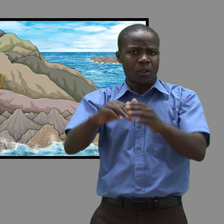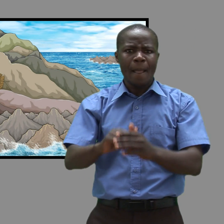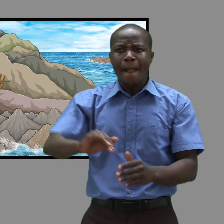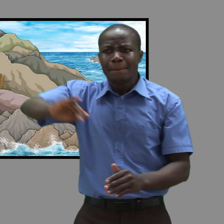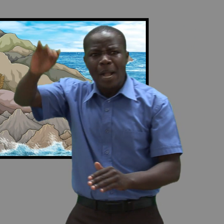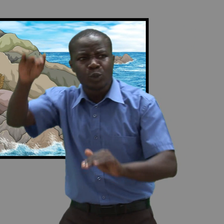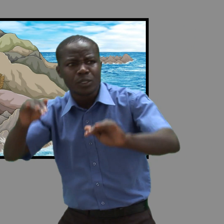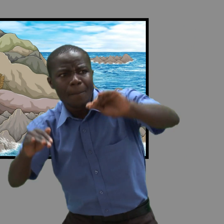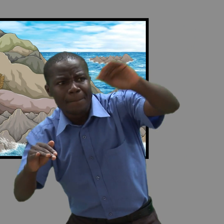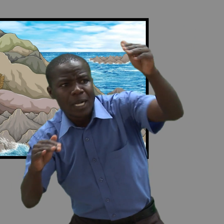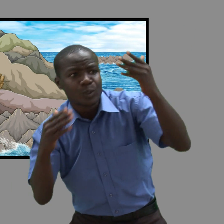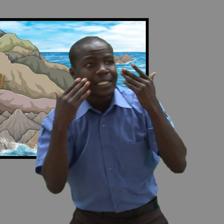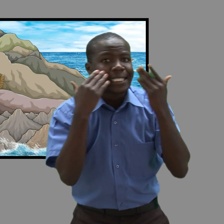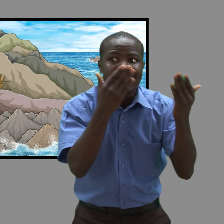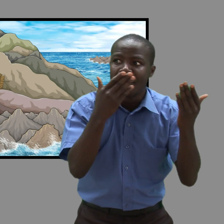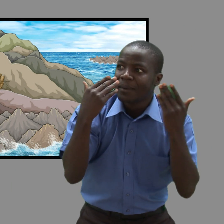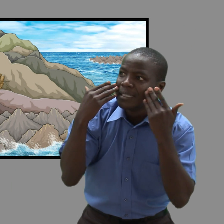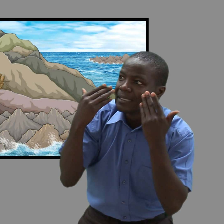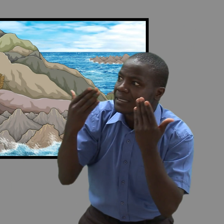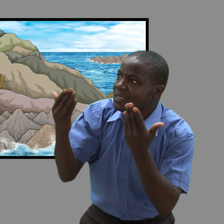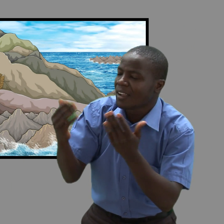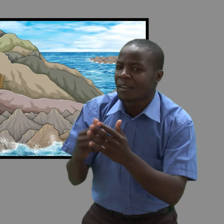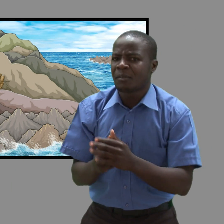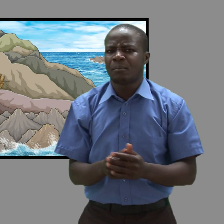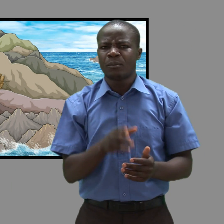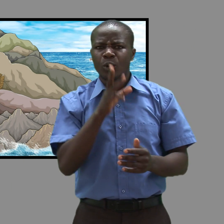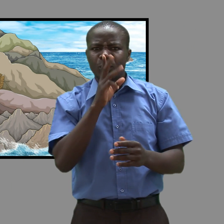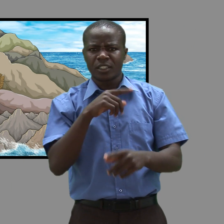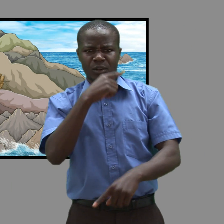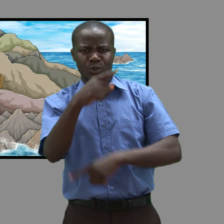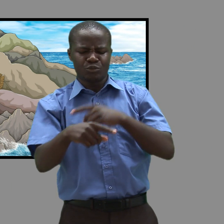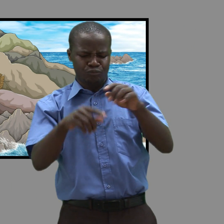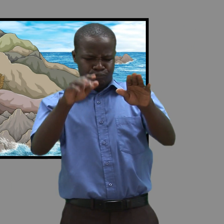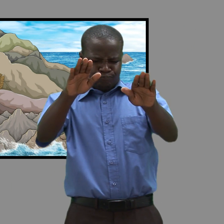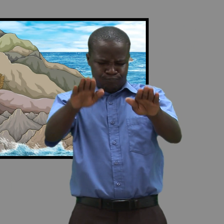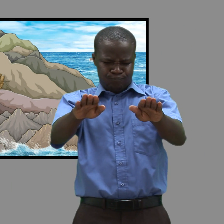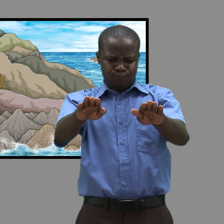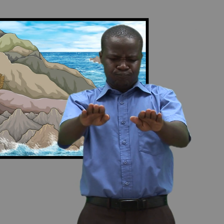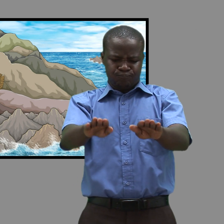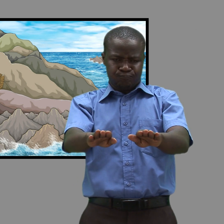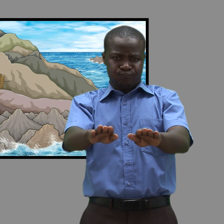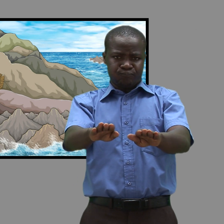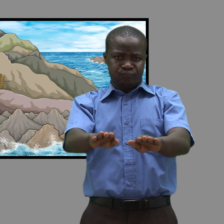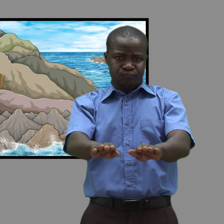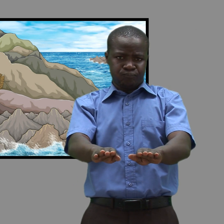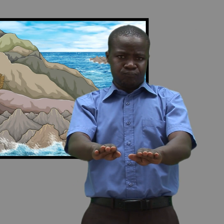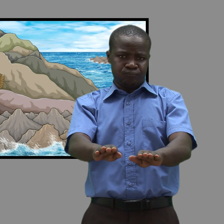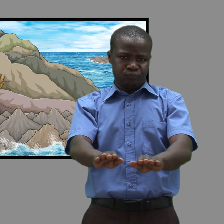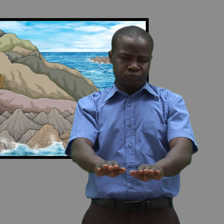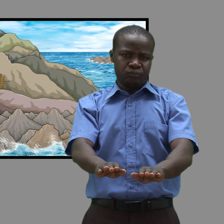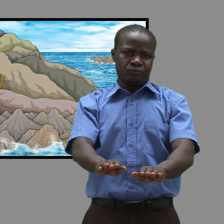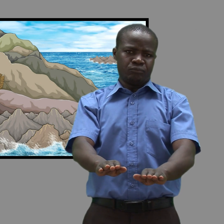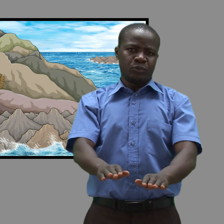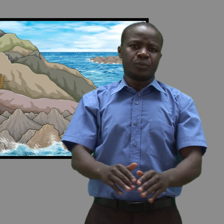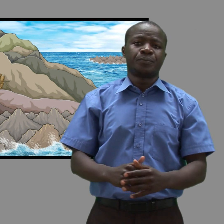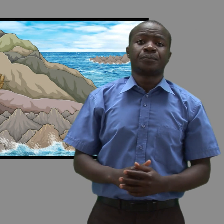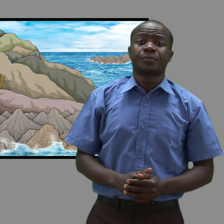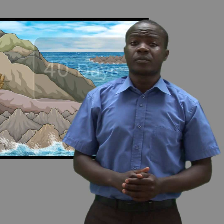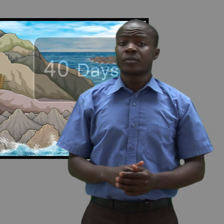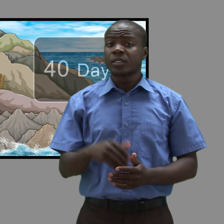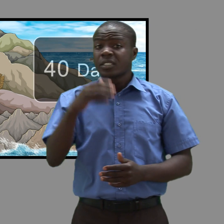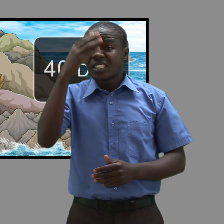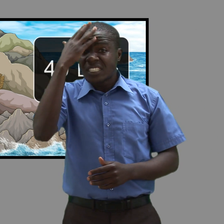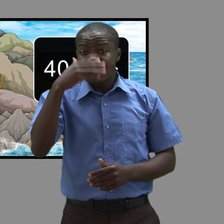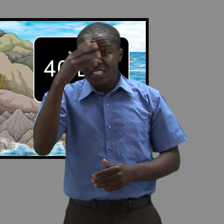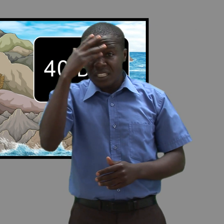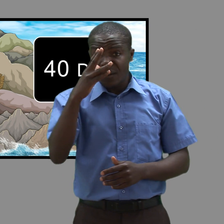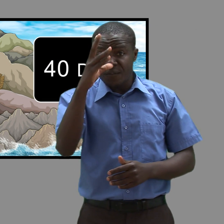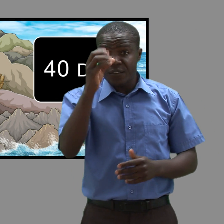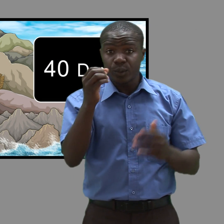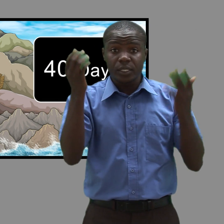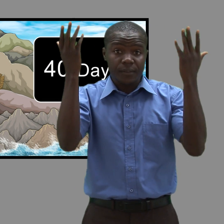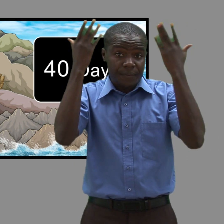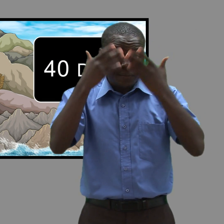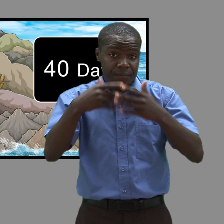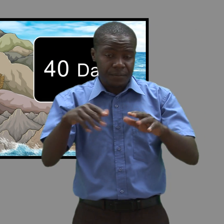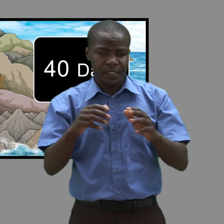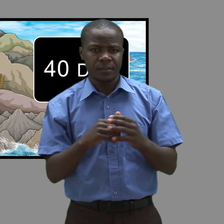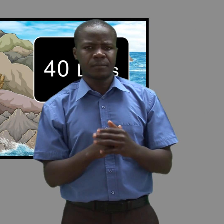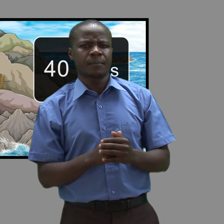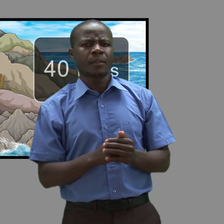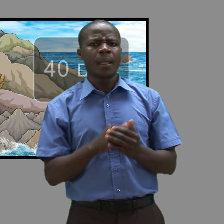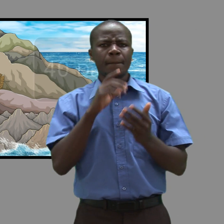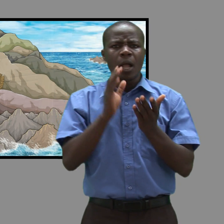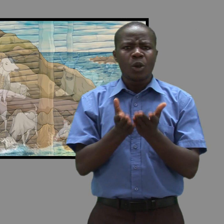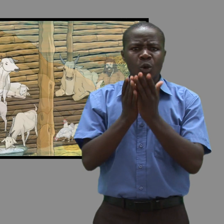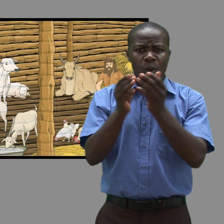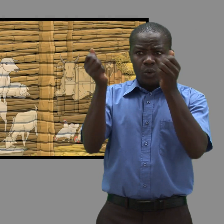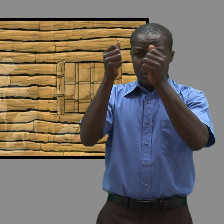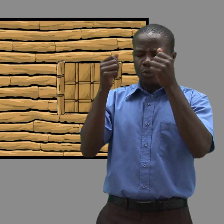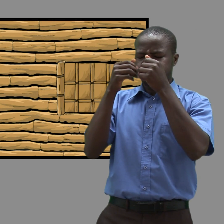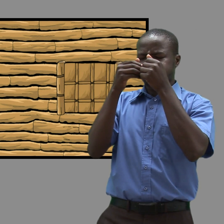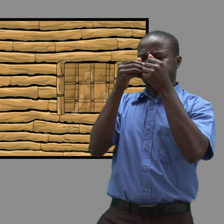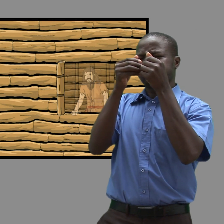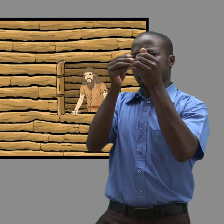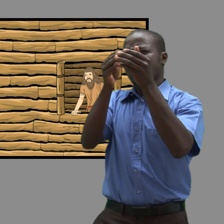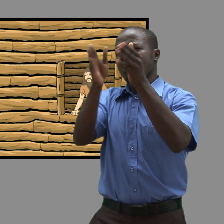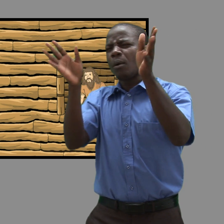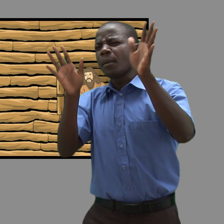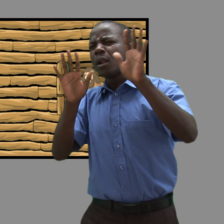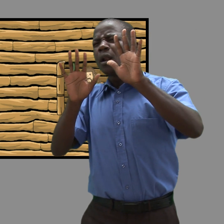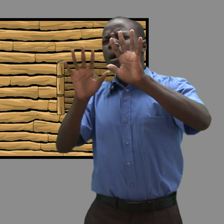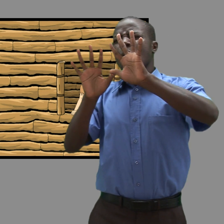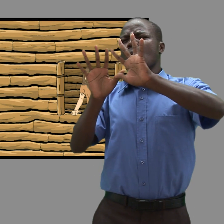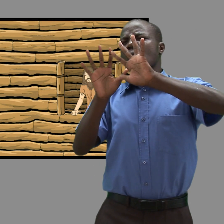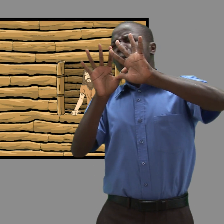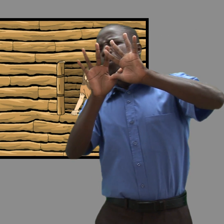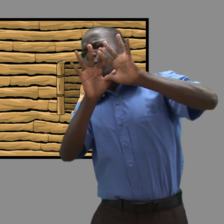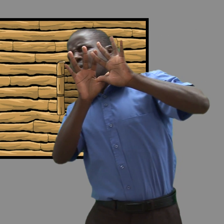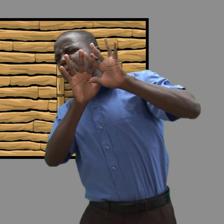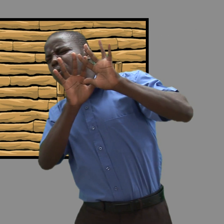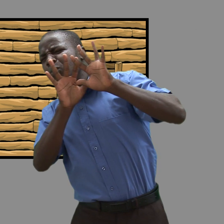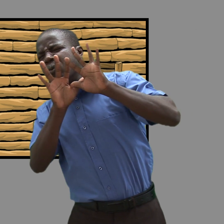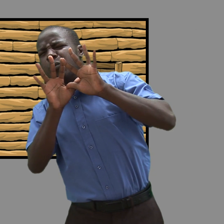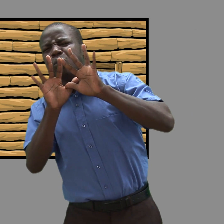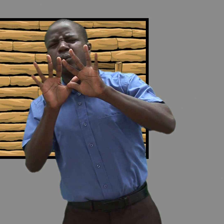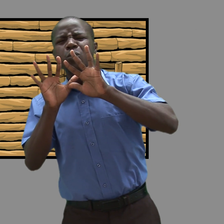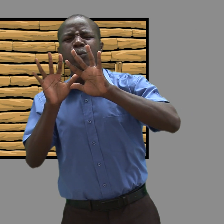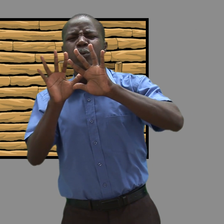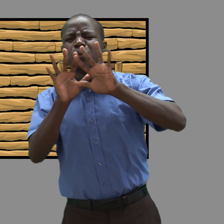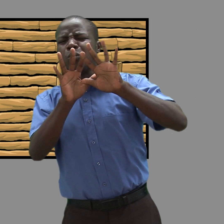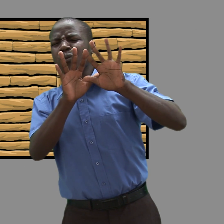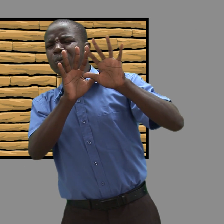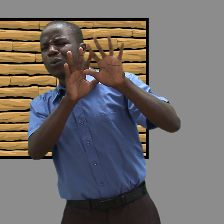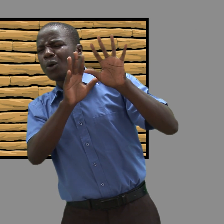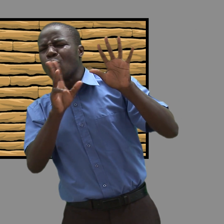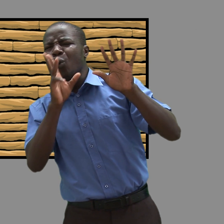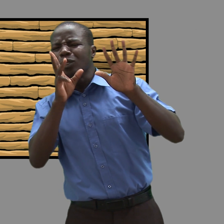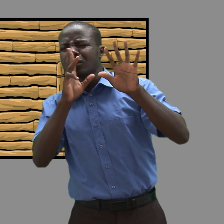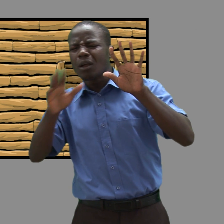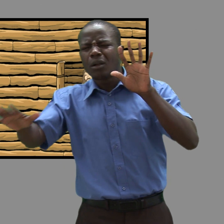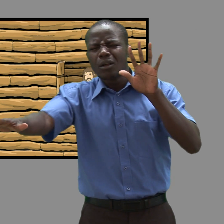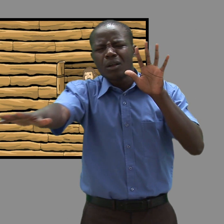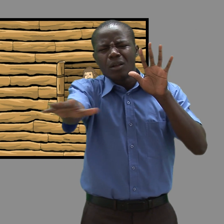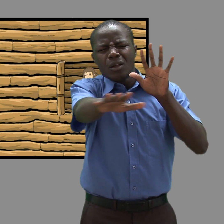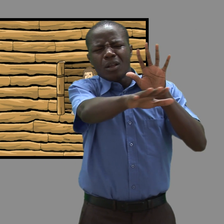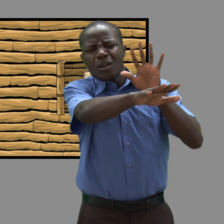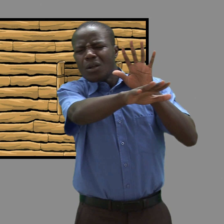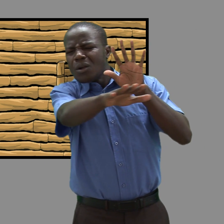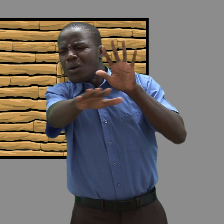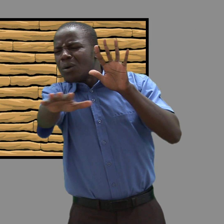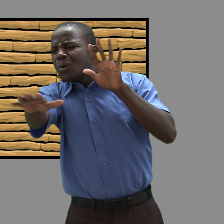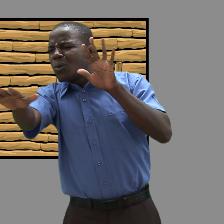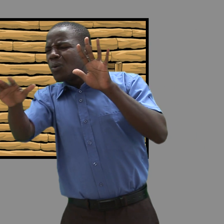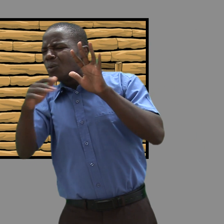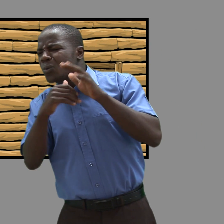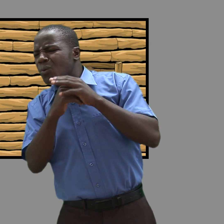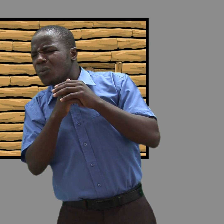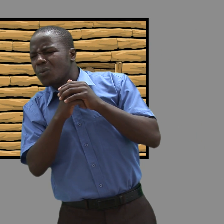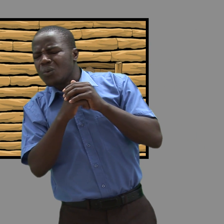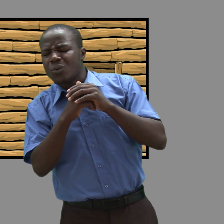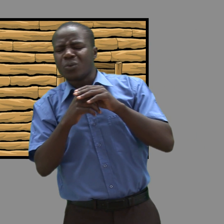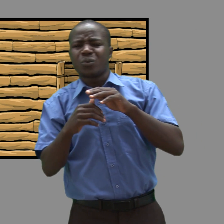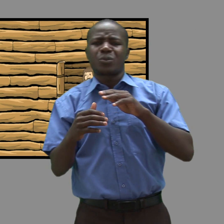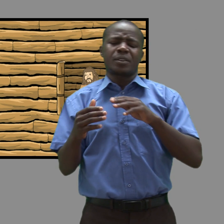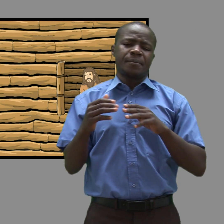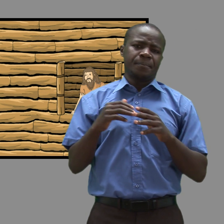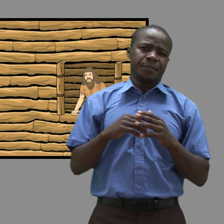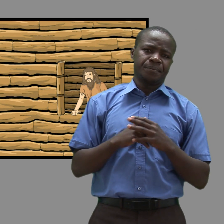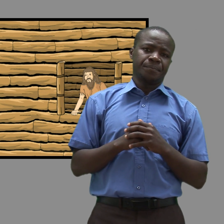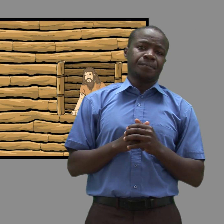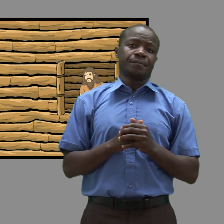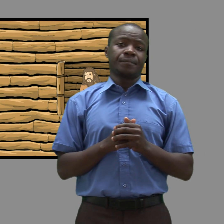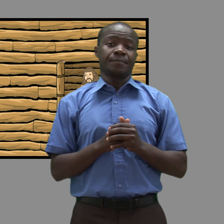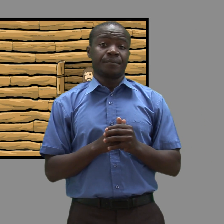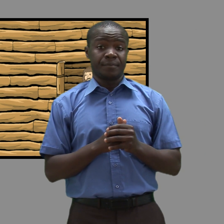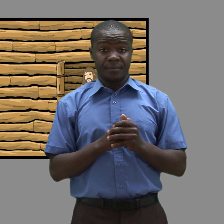And the waters continued to recede until the tenth month, and on the first day of the tenth month the tops of the mountains became visible.